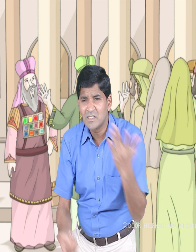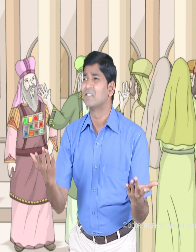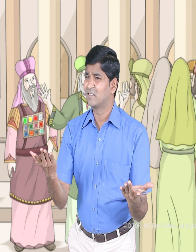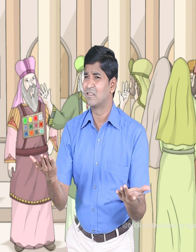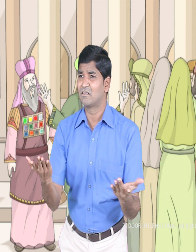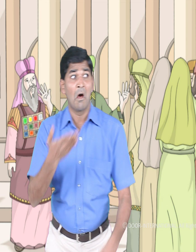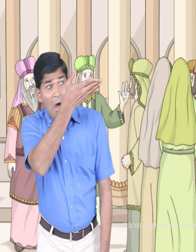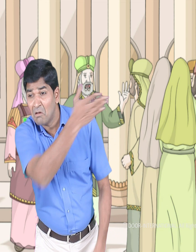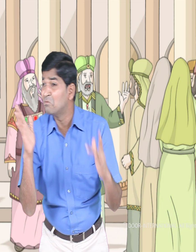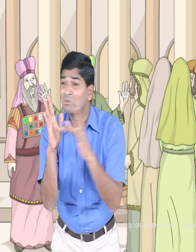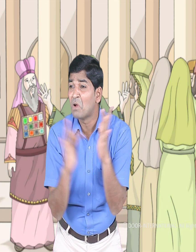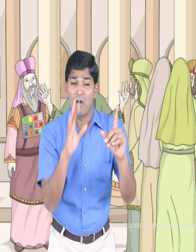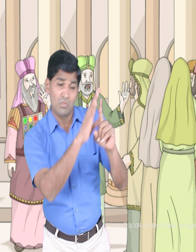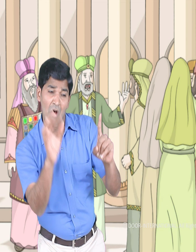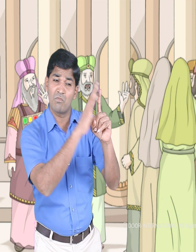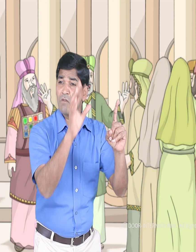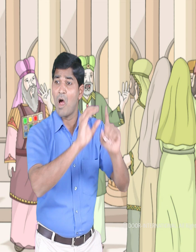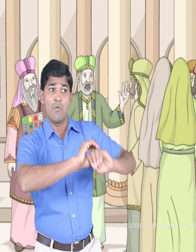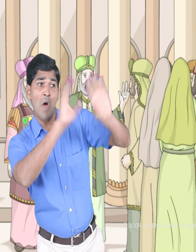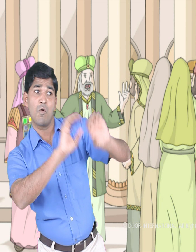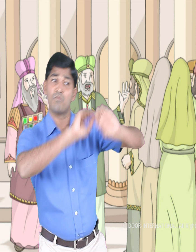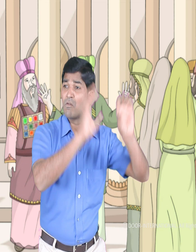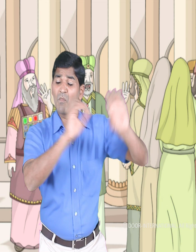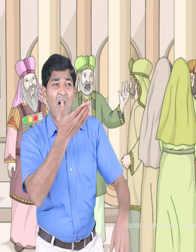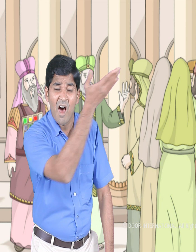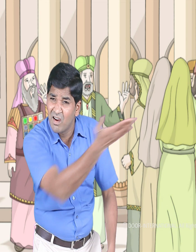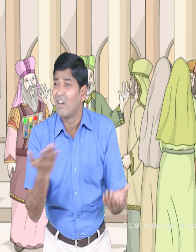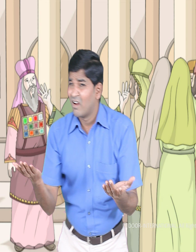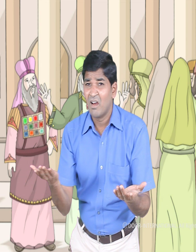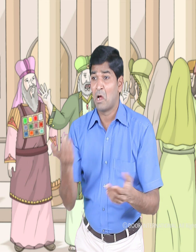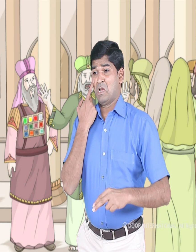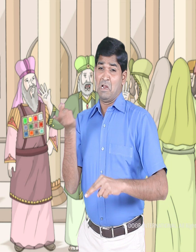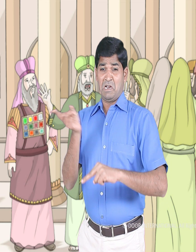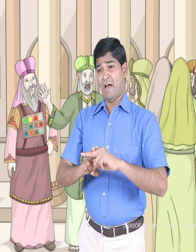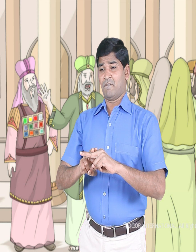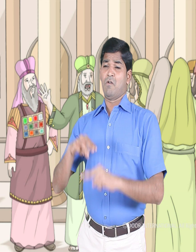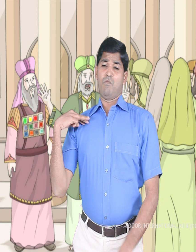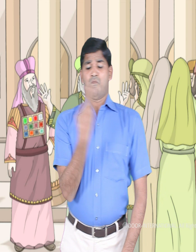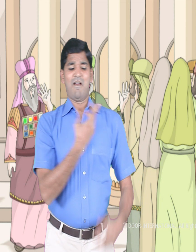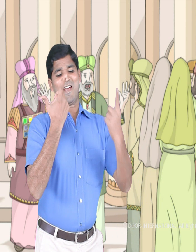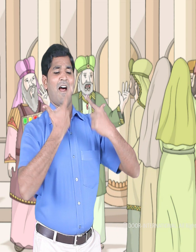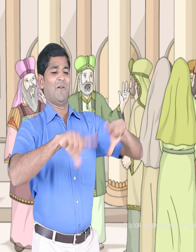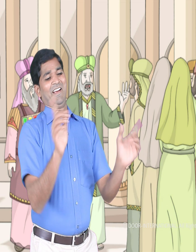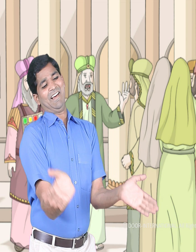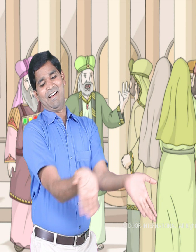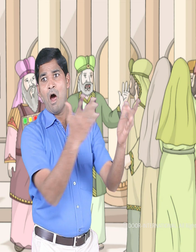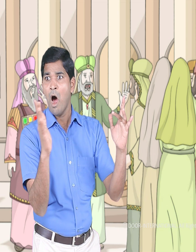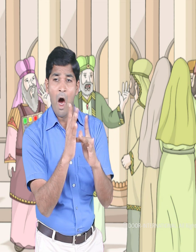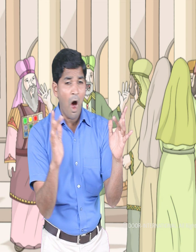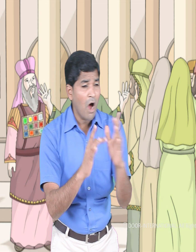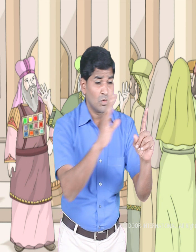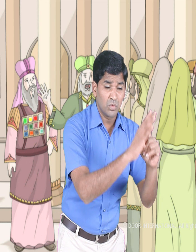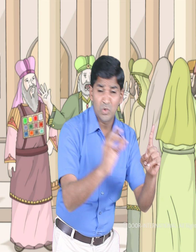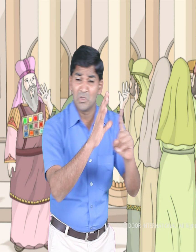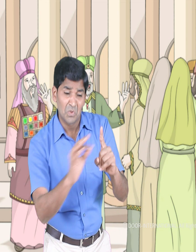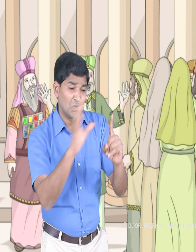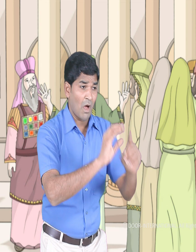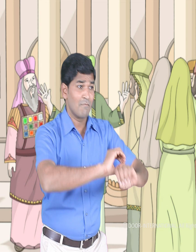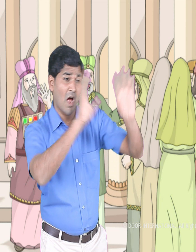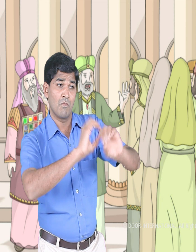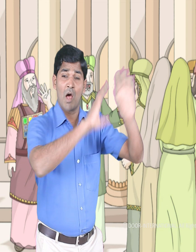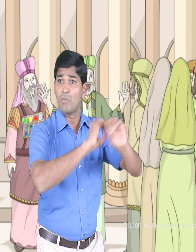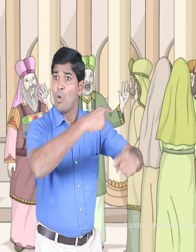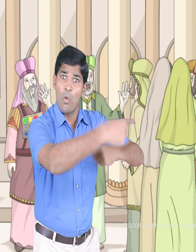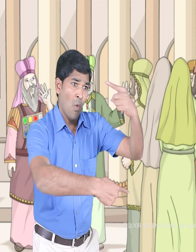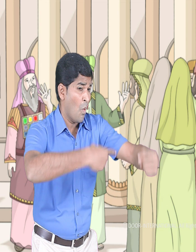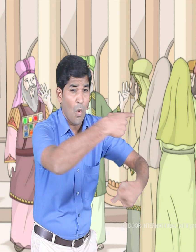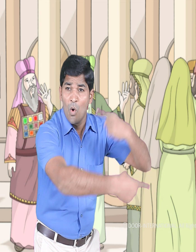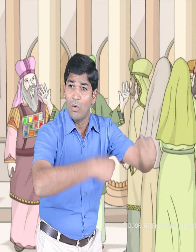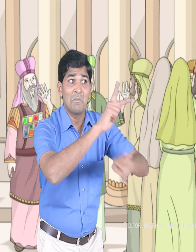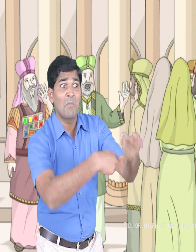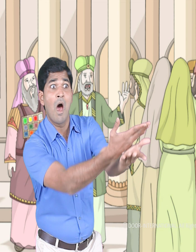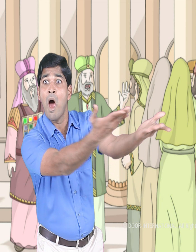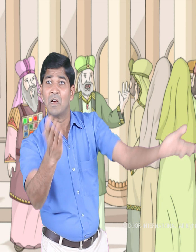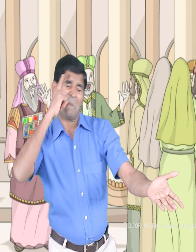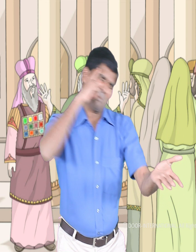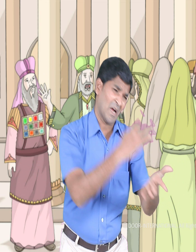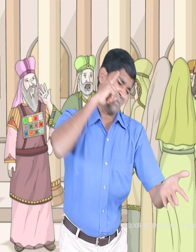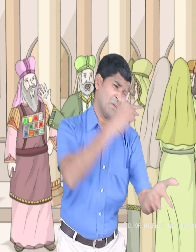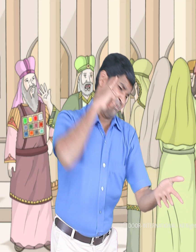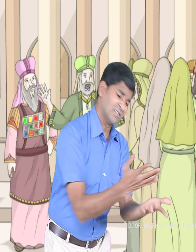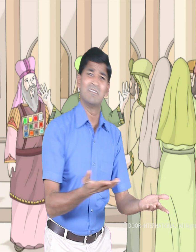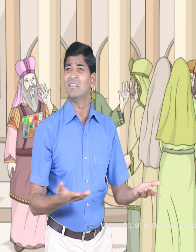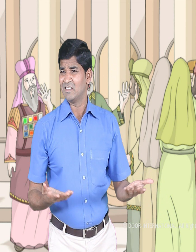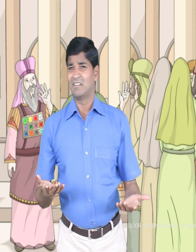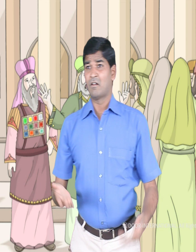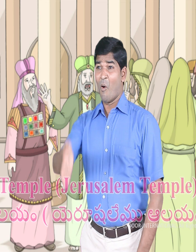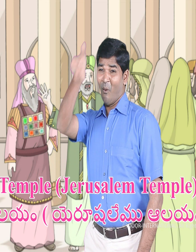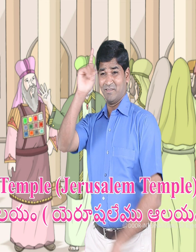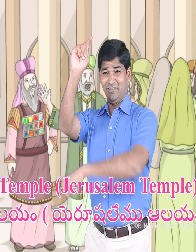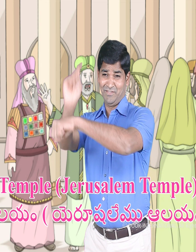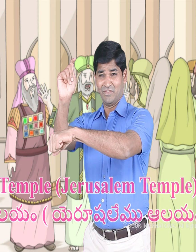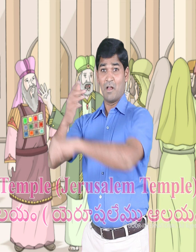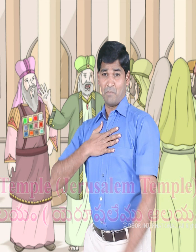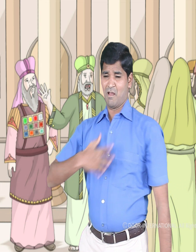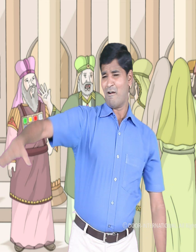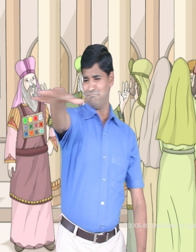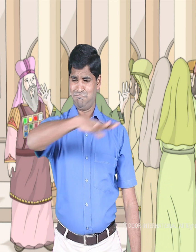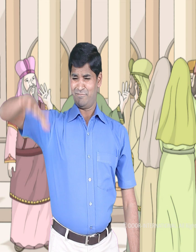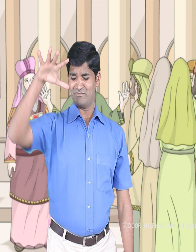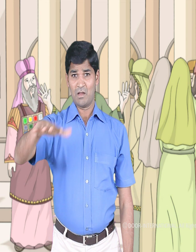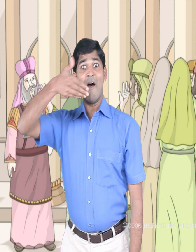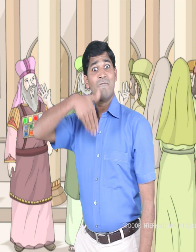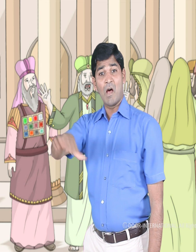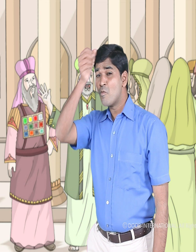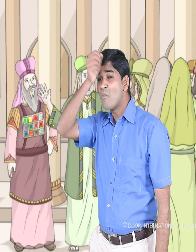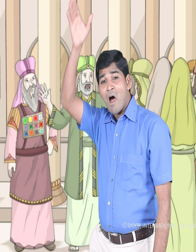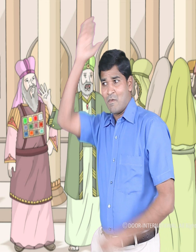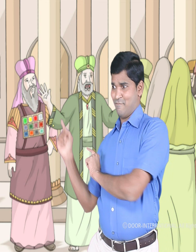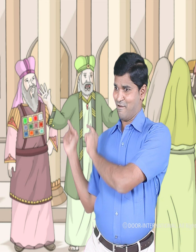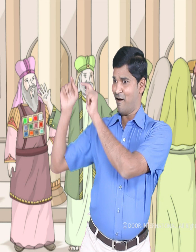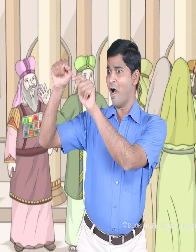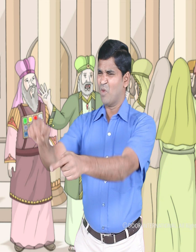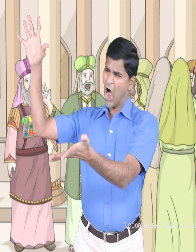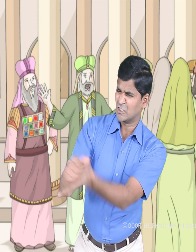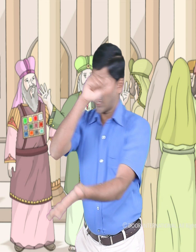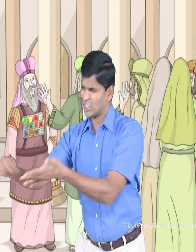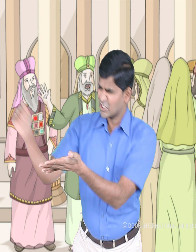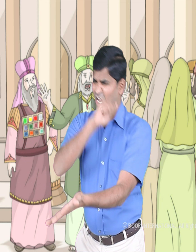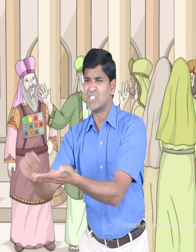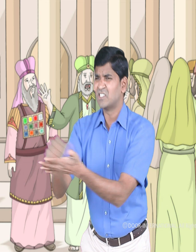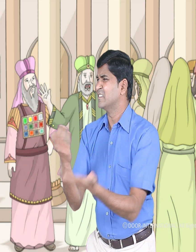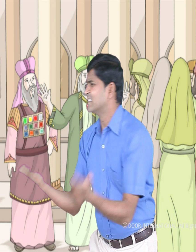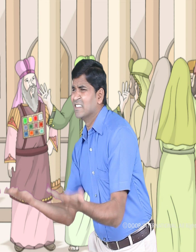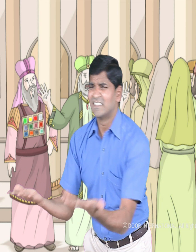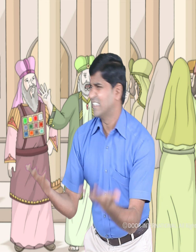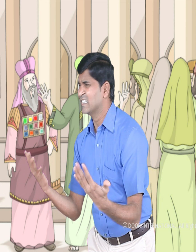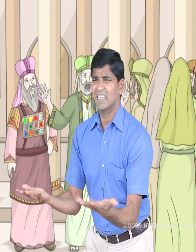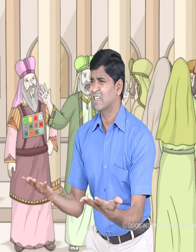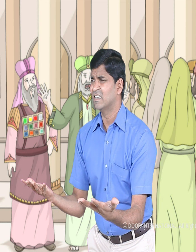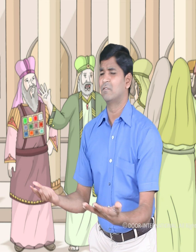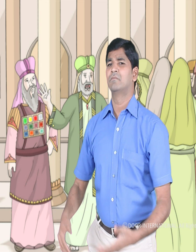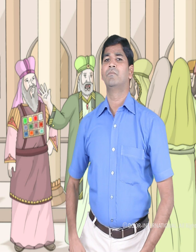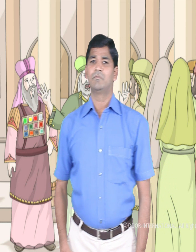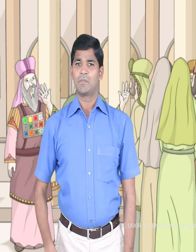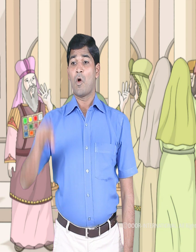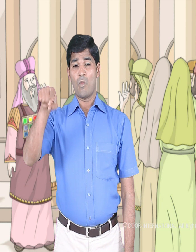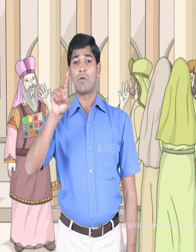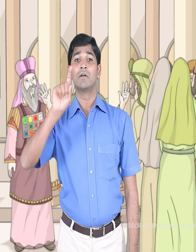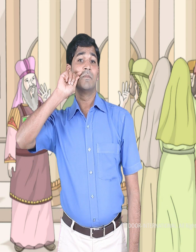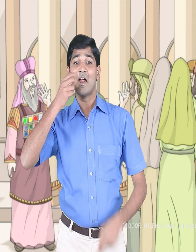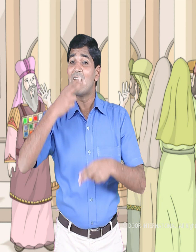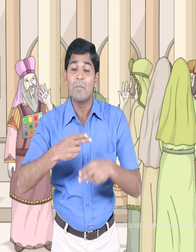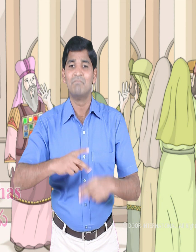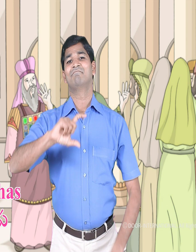If we let Him go on like this, everyone will believe in Him, and then the Romans will come and take away both our place and our nation.”